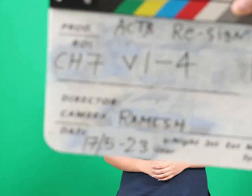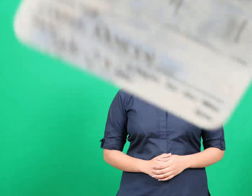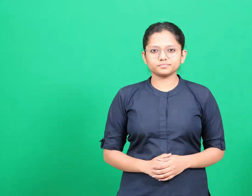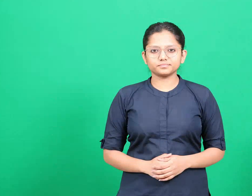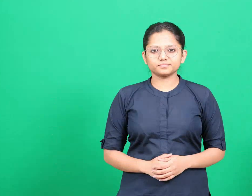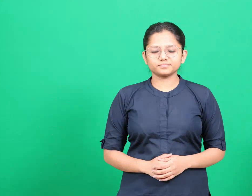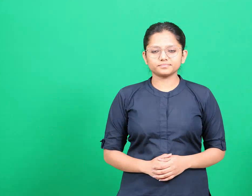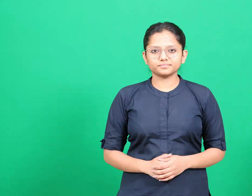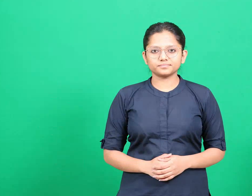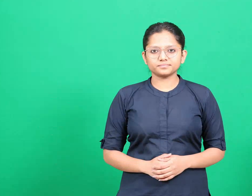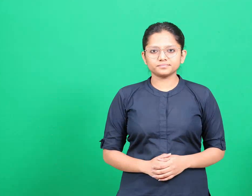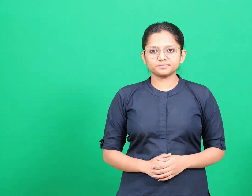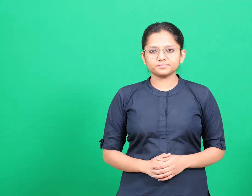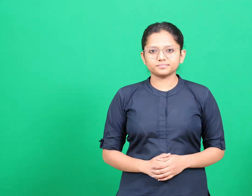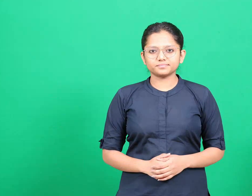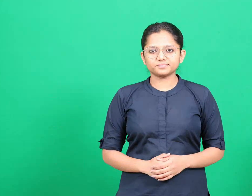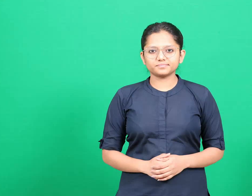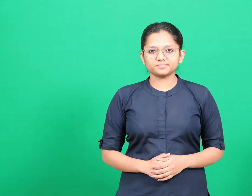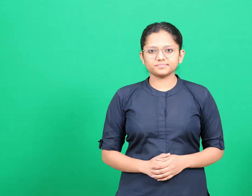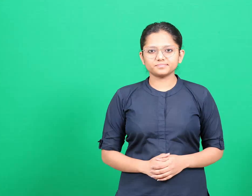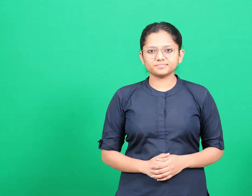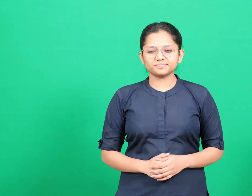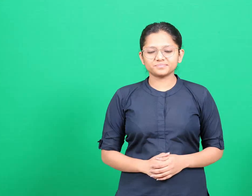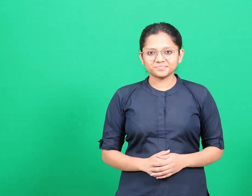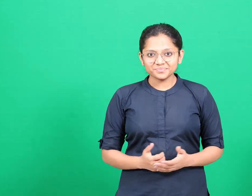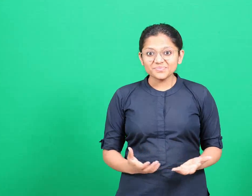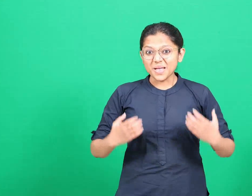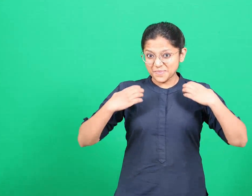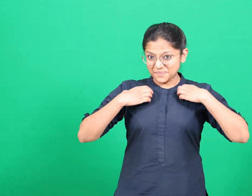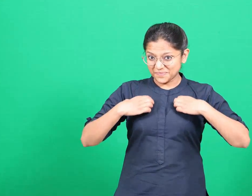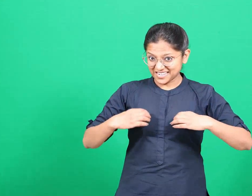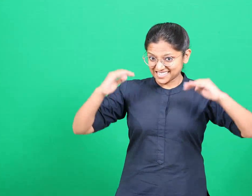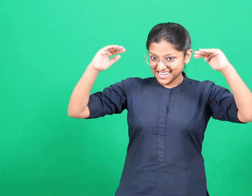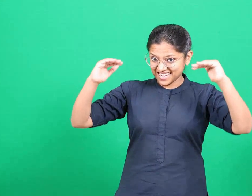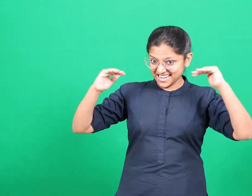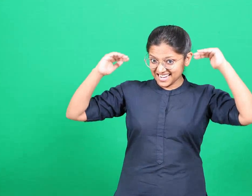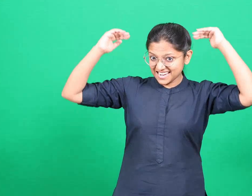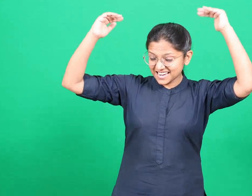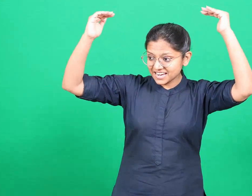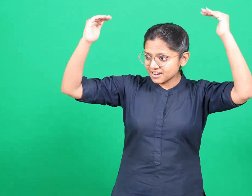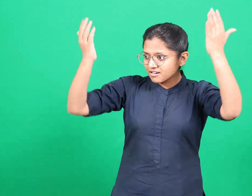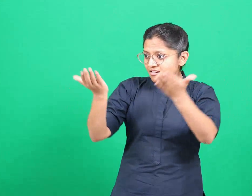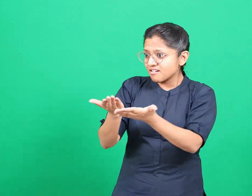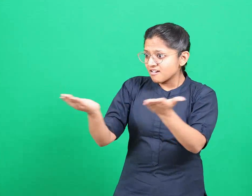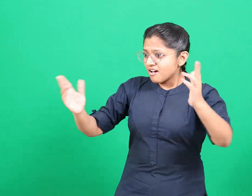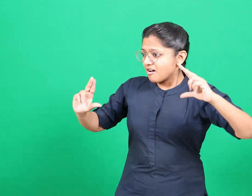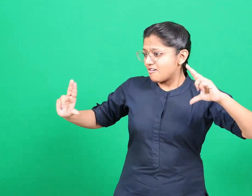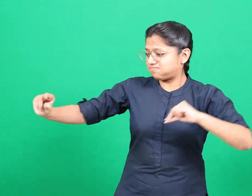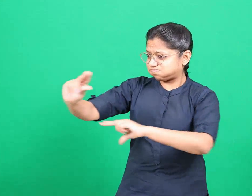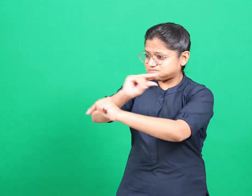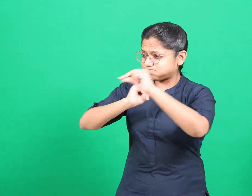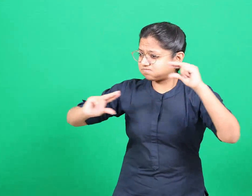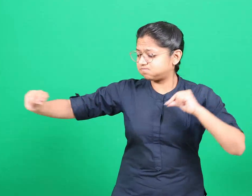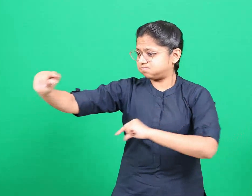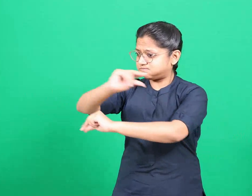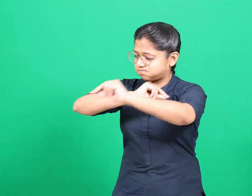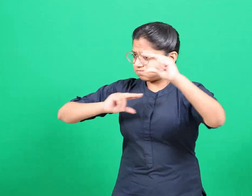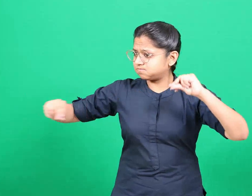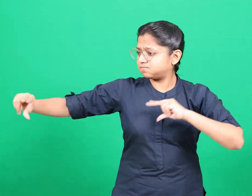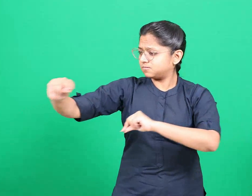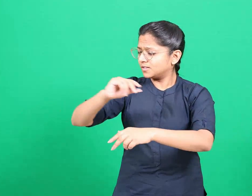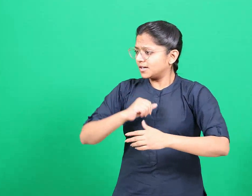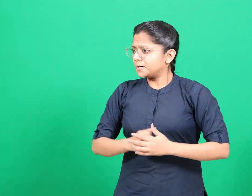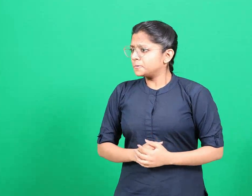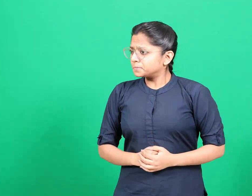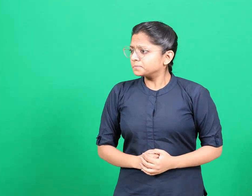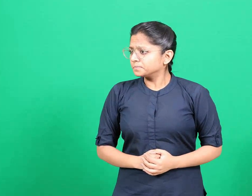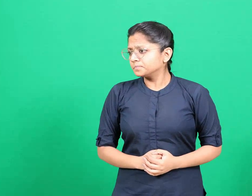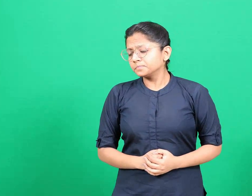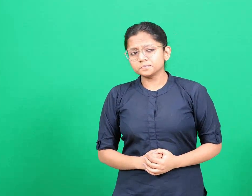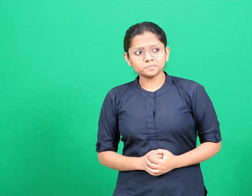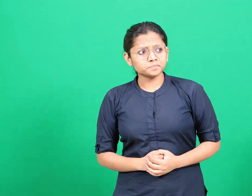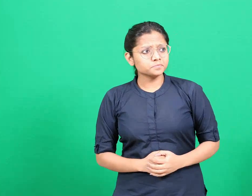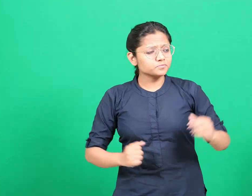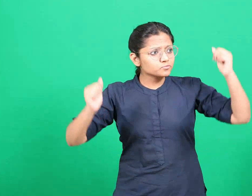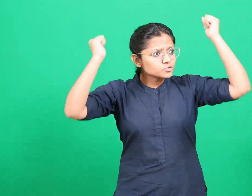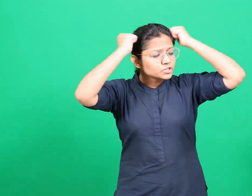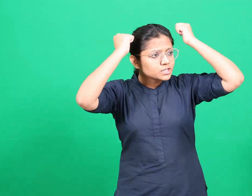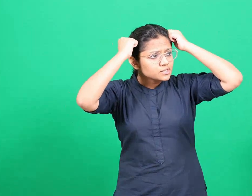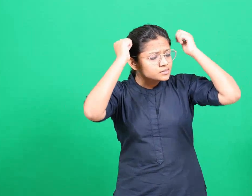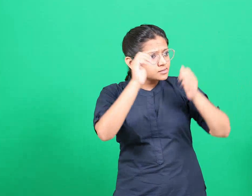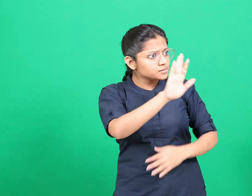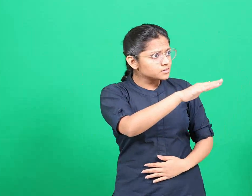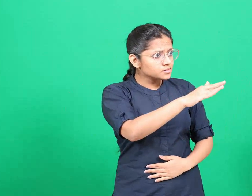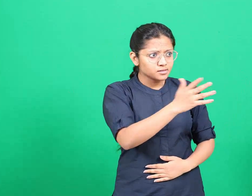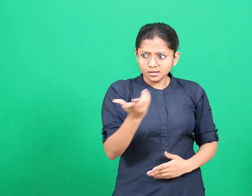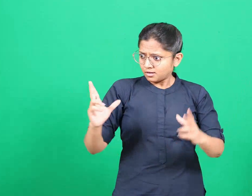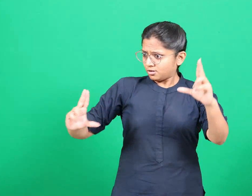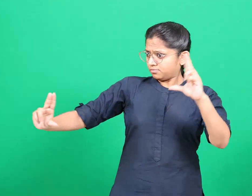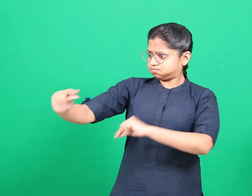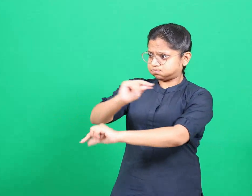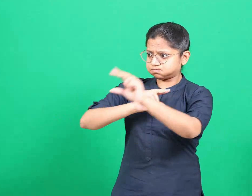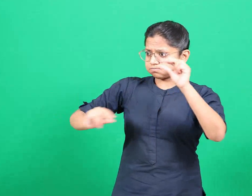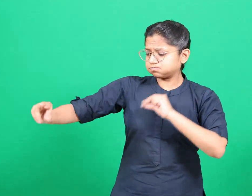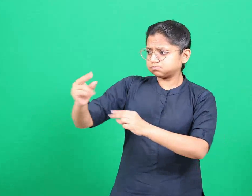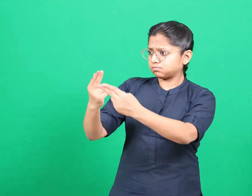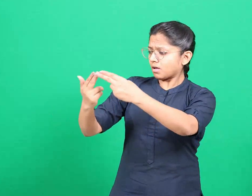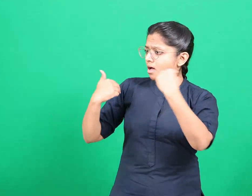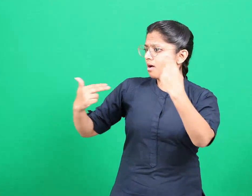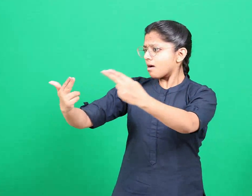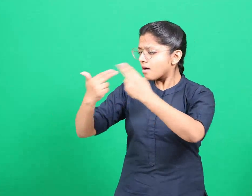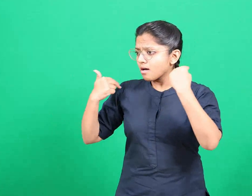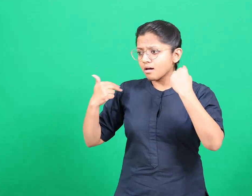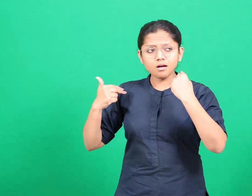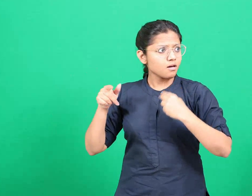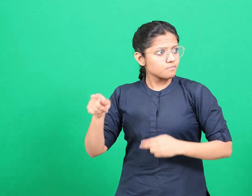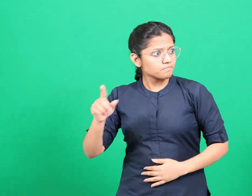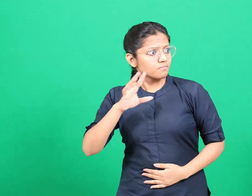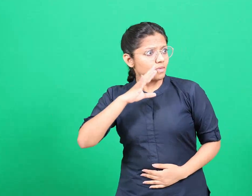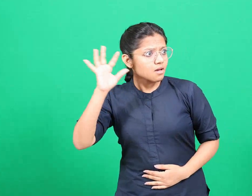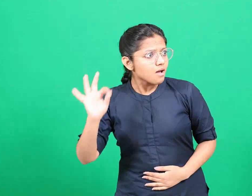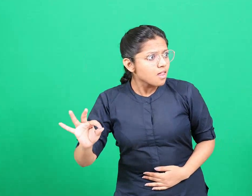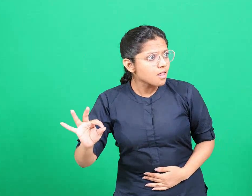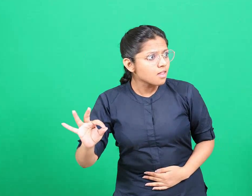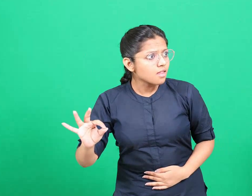Then the high priest asked Stephen, "Are these charges true?"